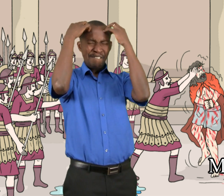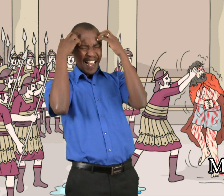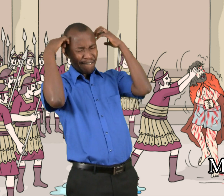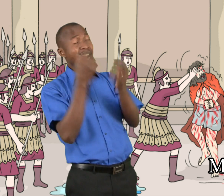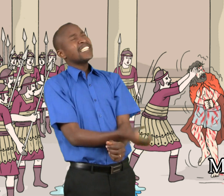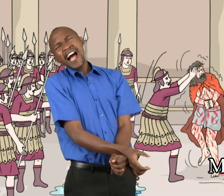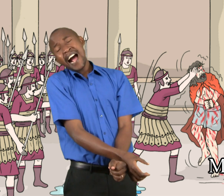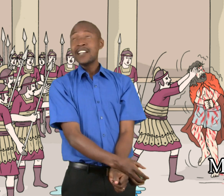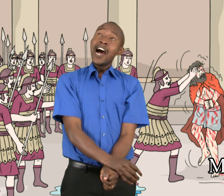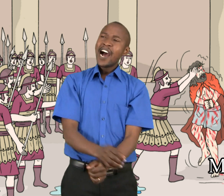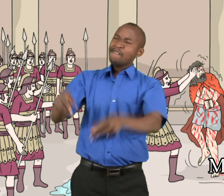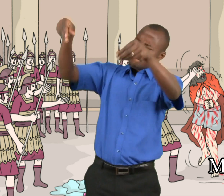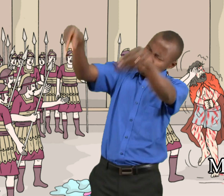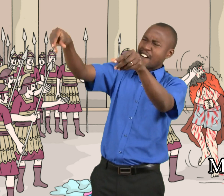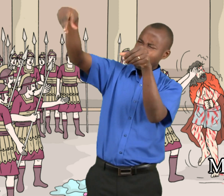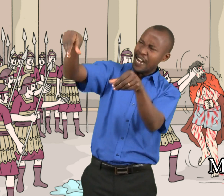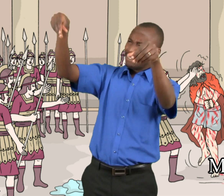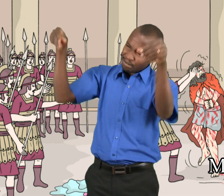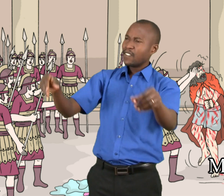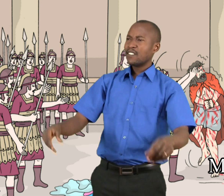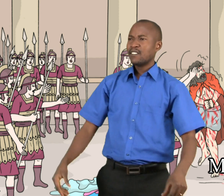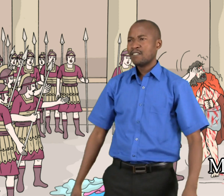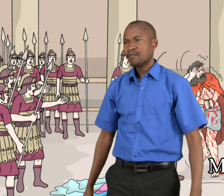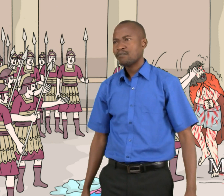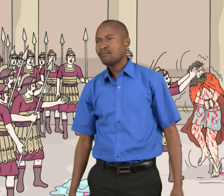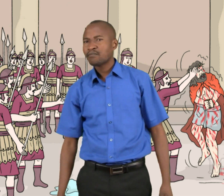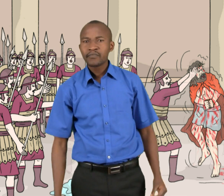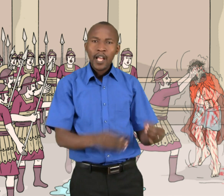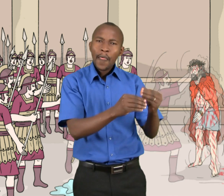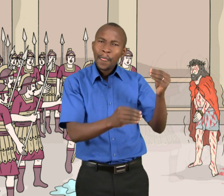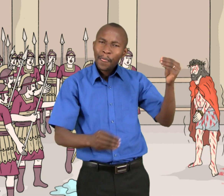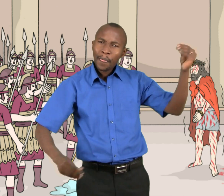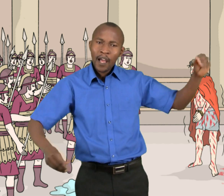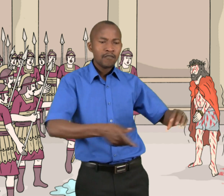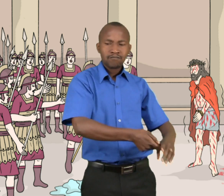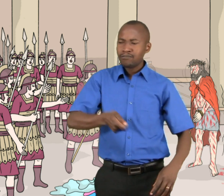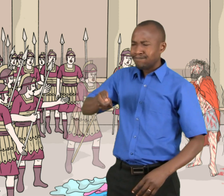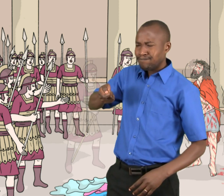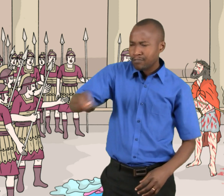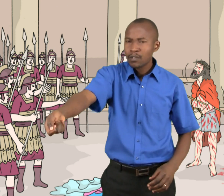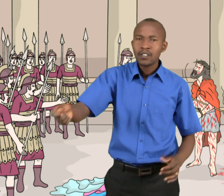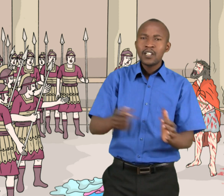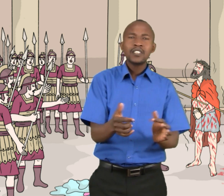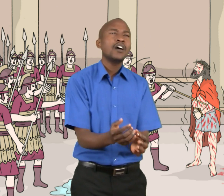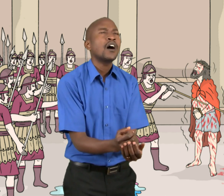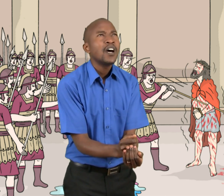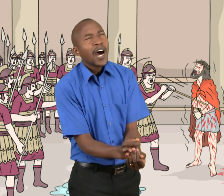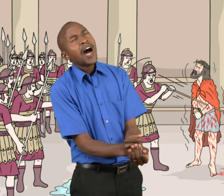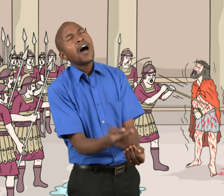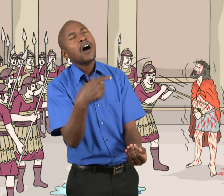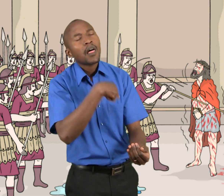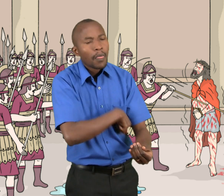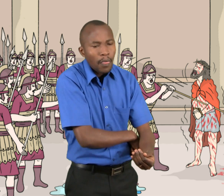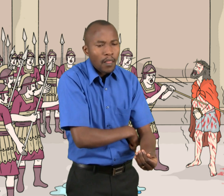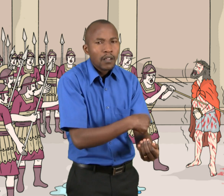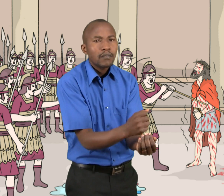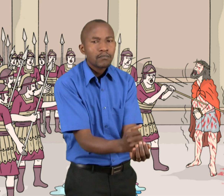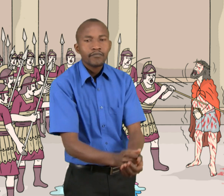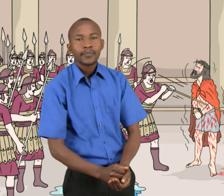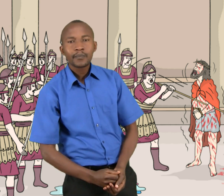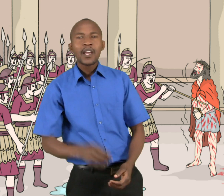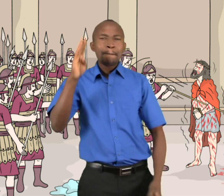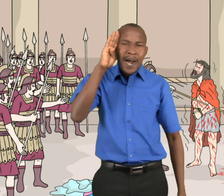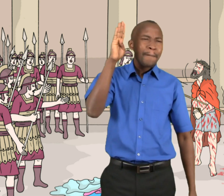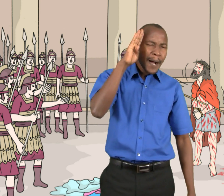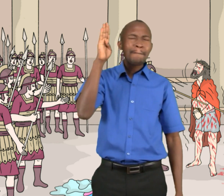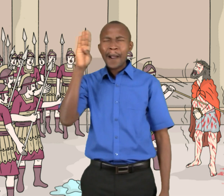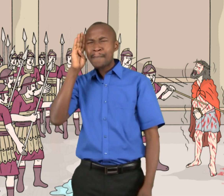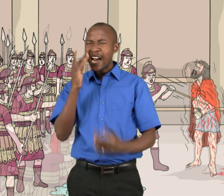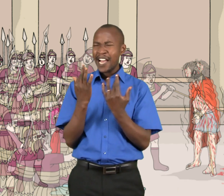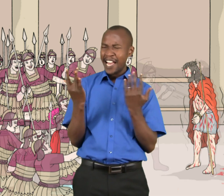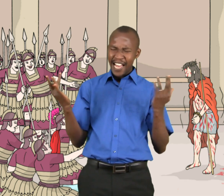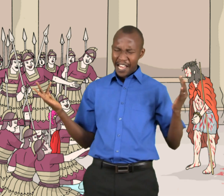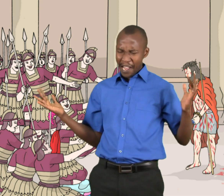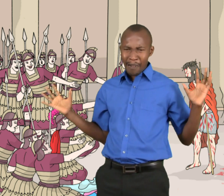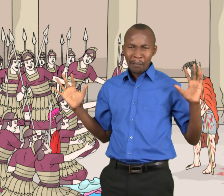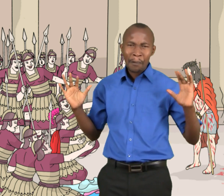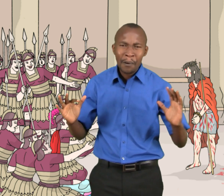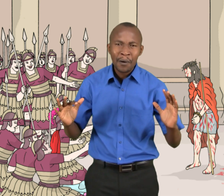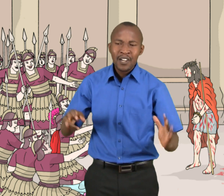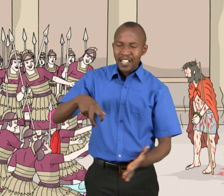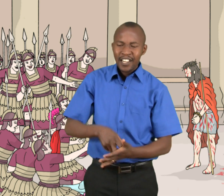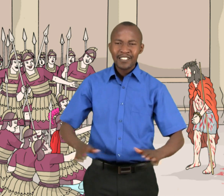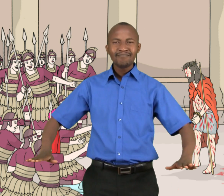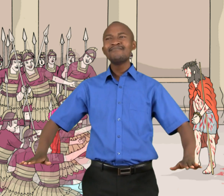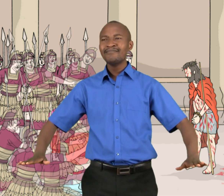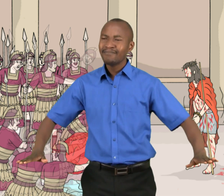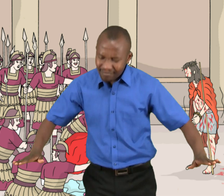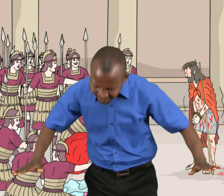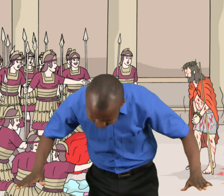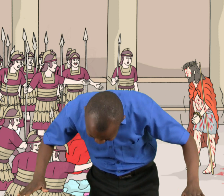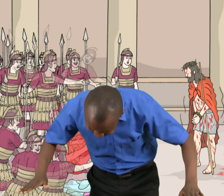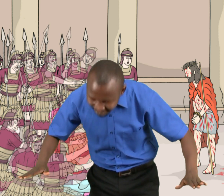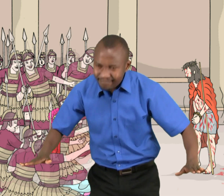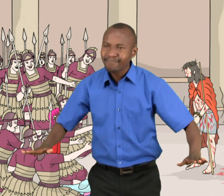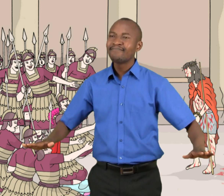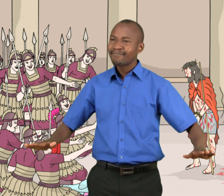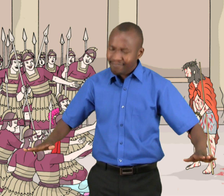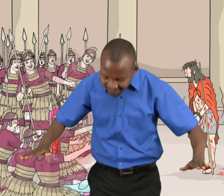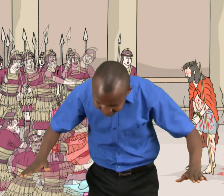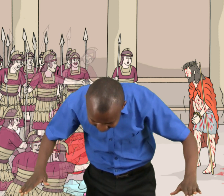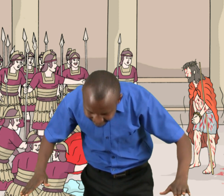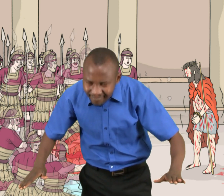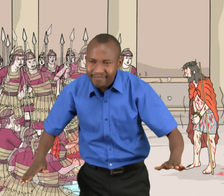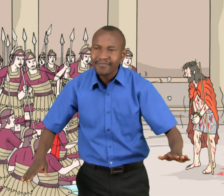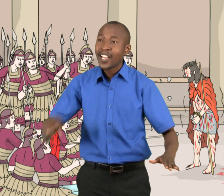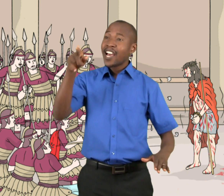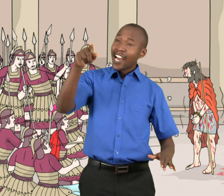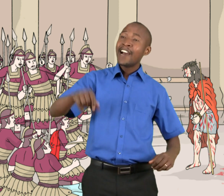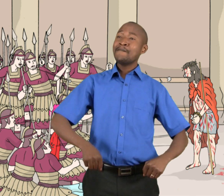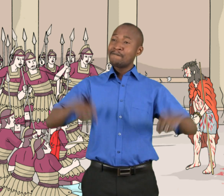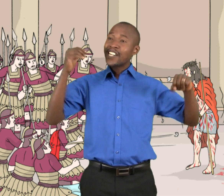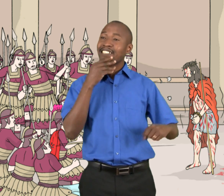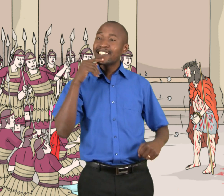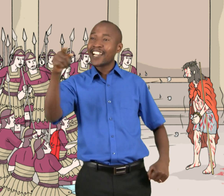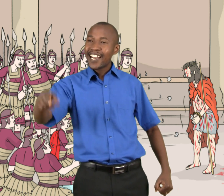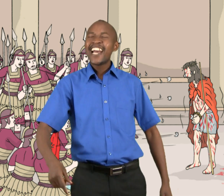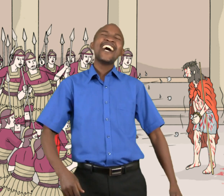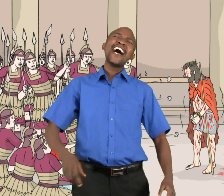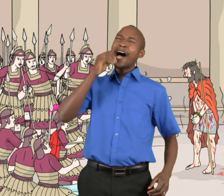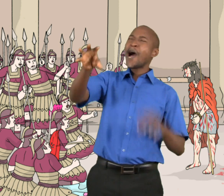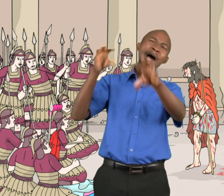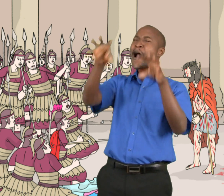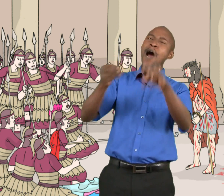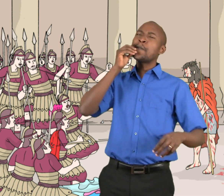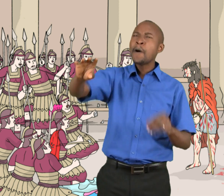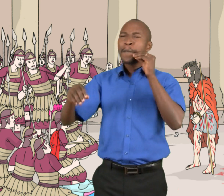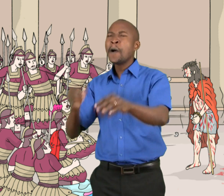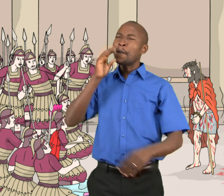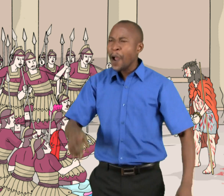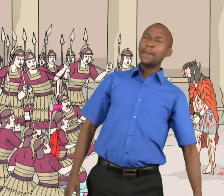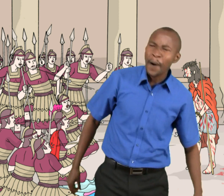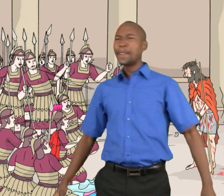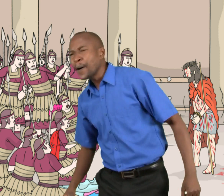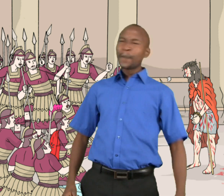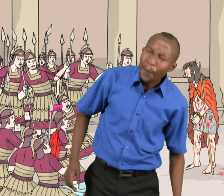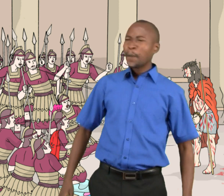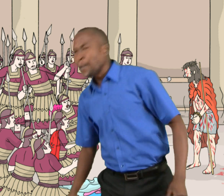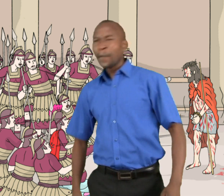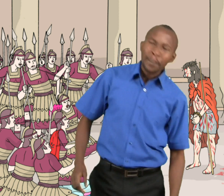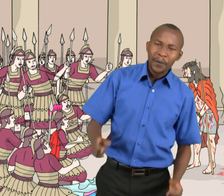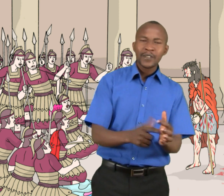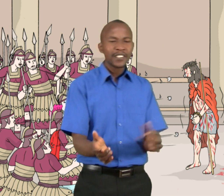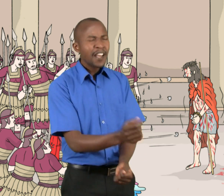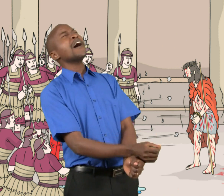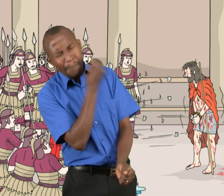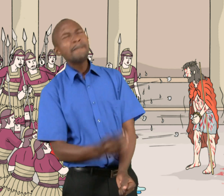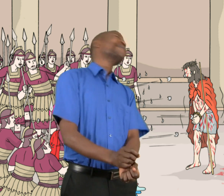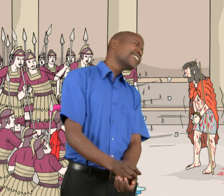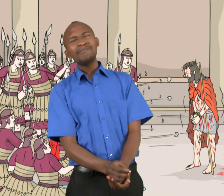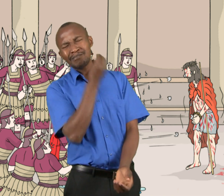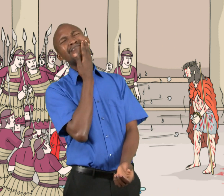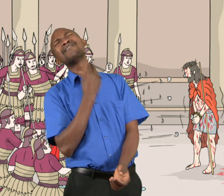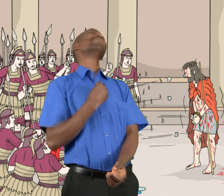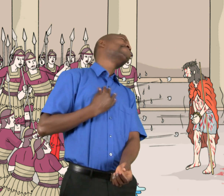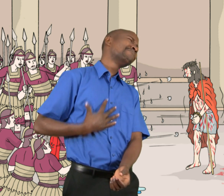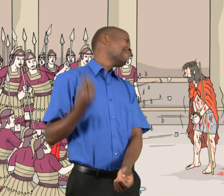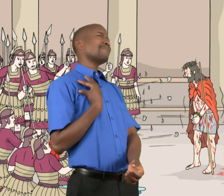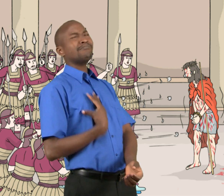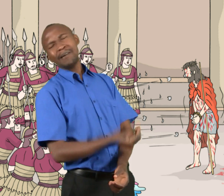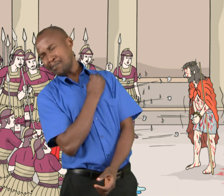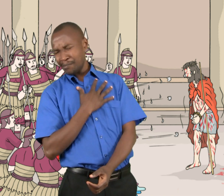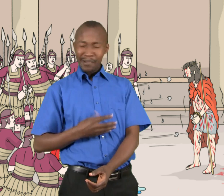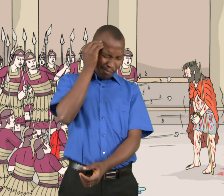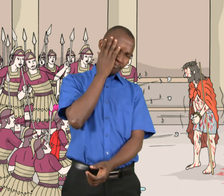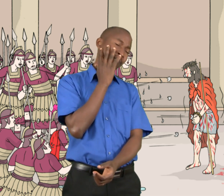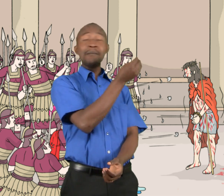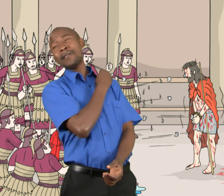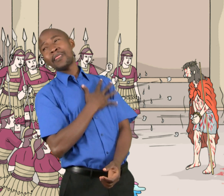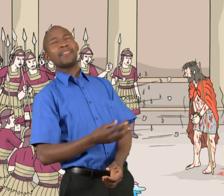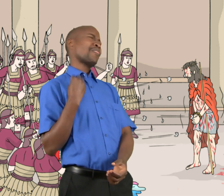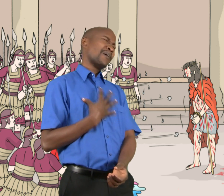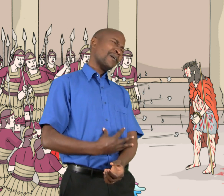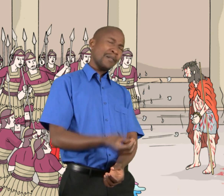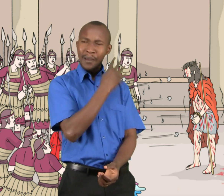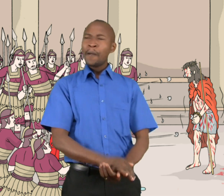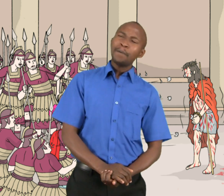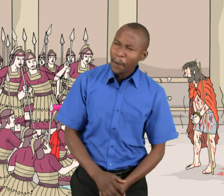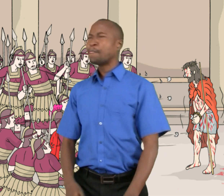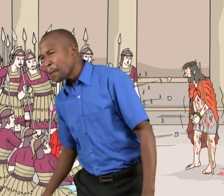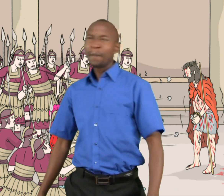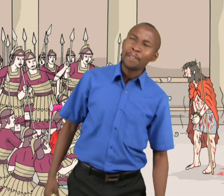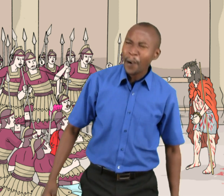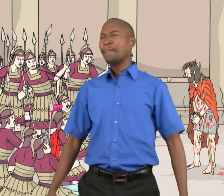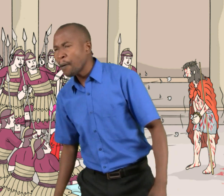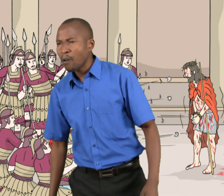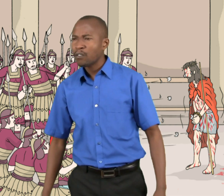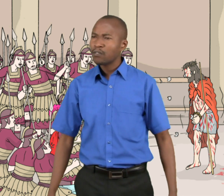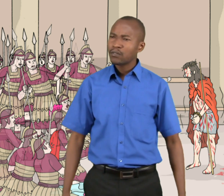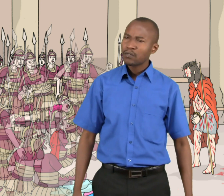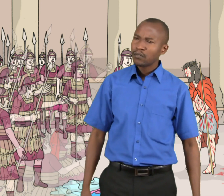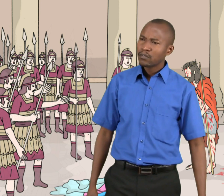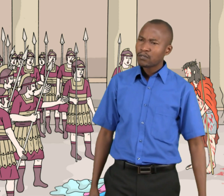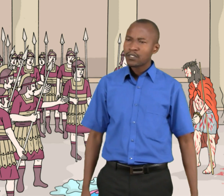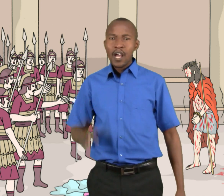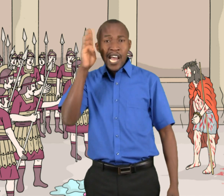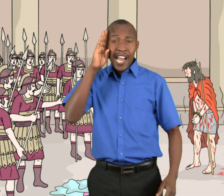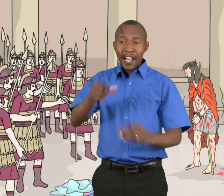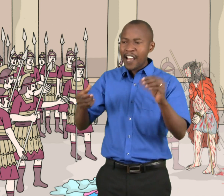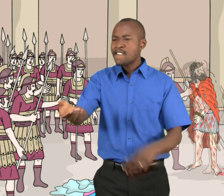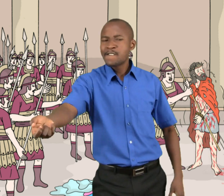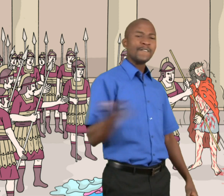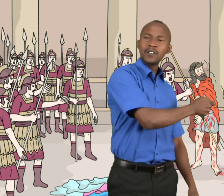They put a staff in His right hand and knelt down before Him to mock Him, saying, “Hail, King of the Jews!”